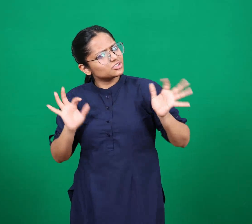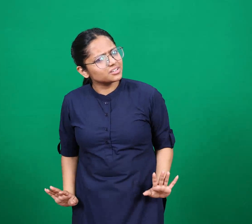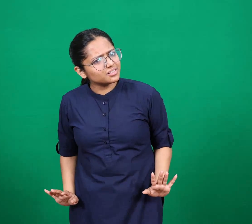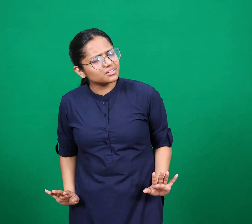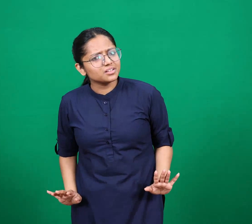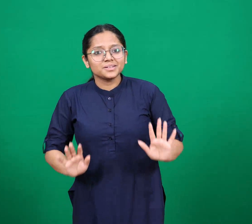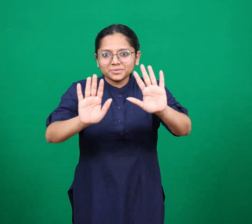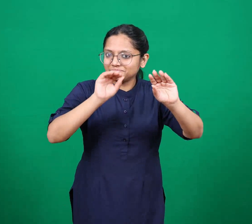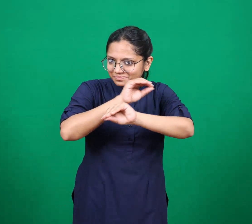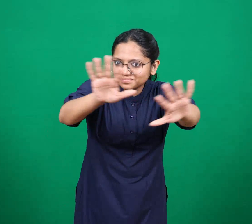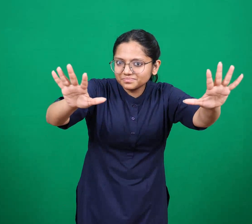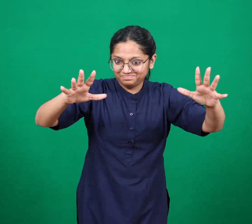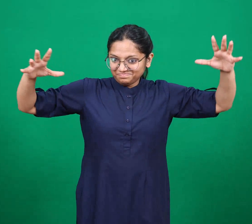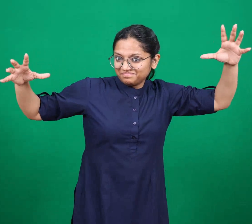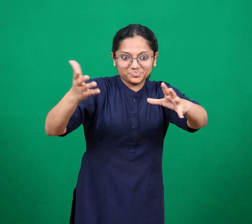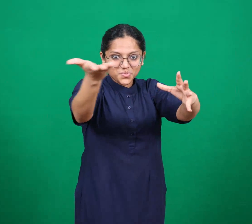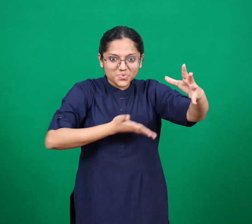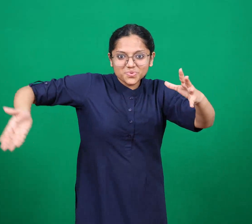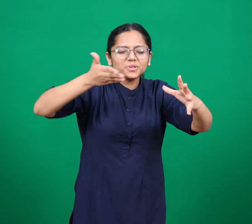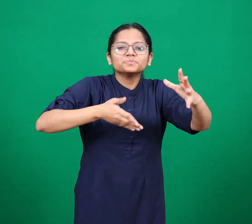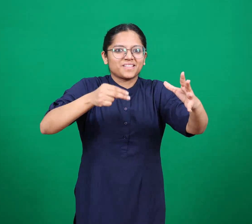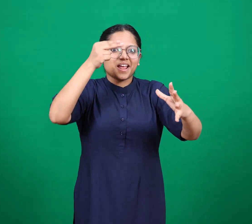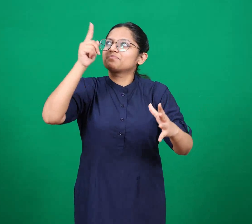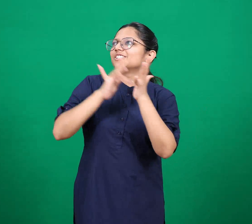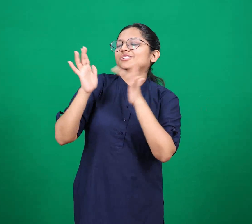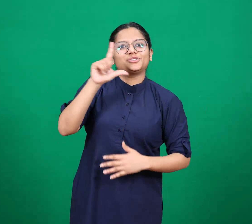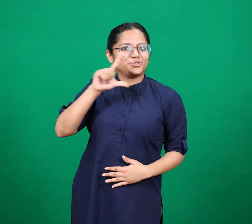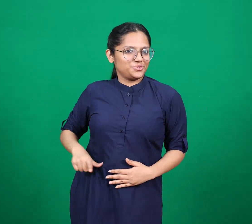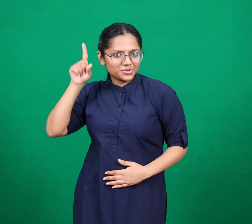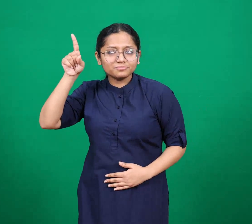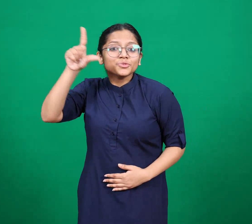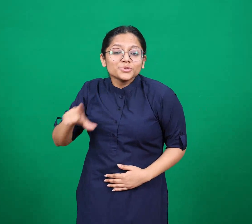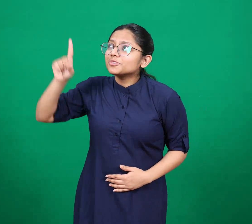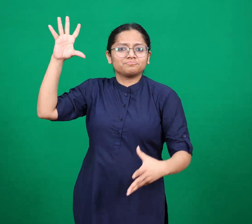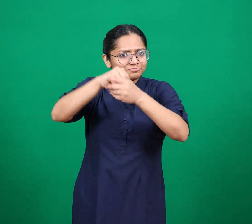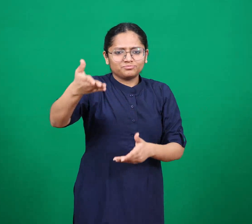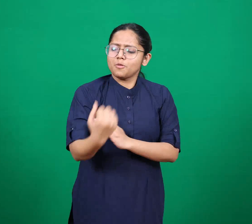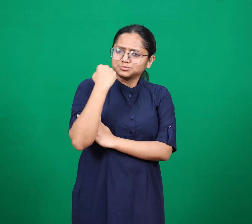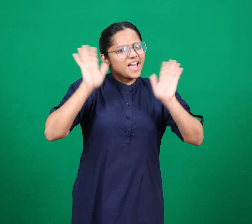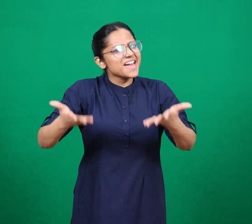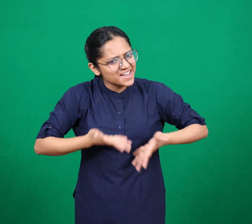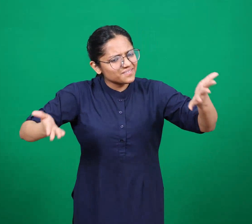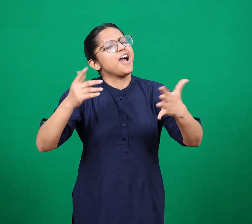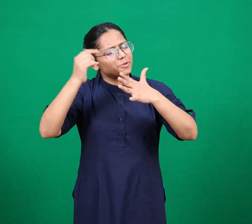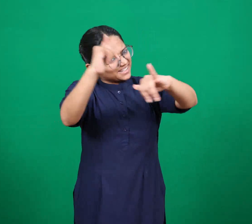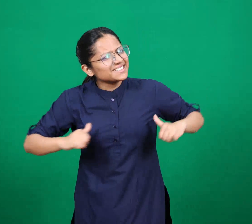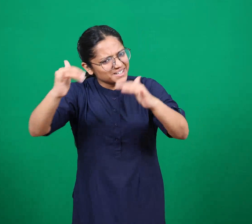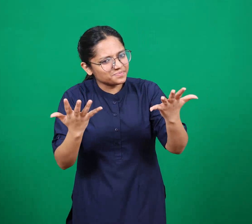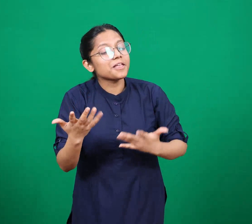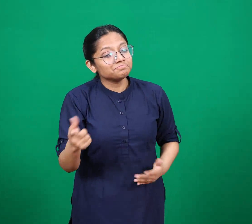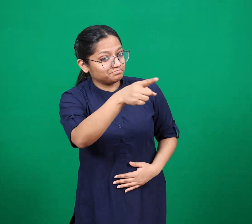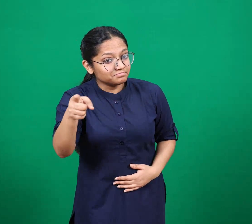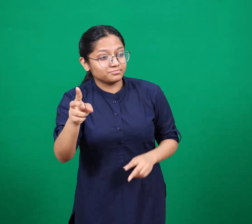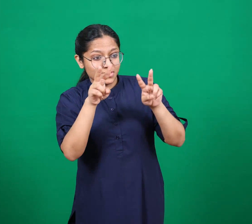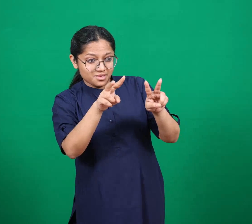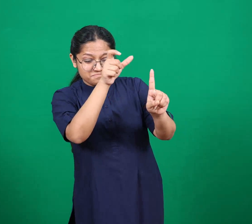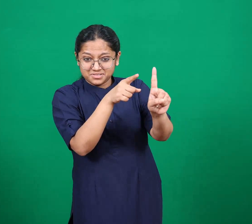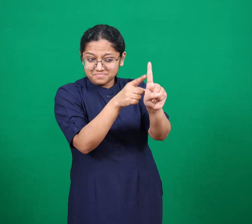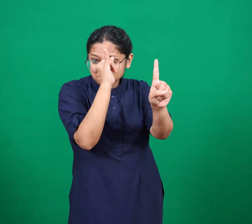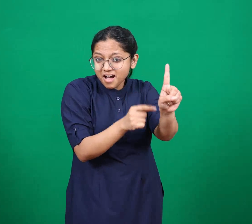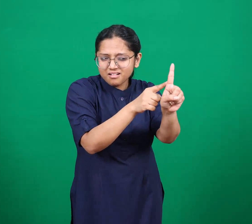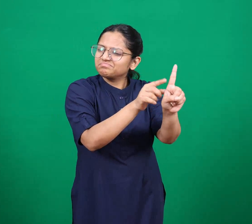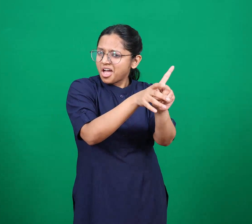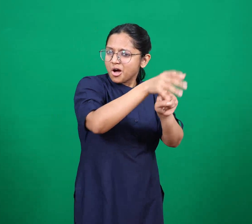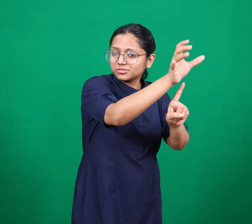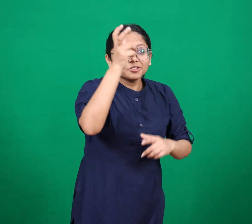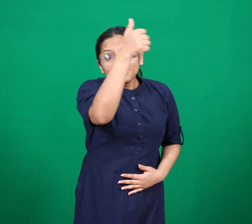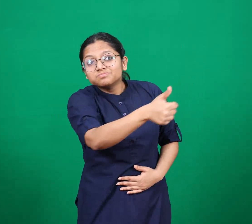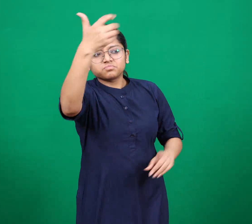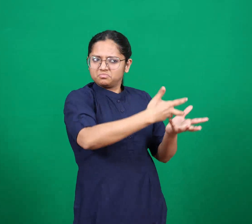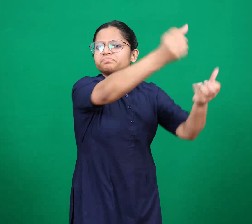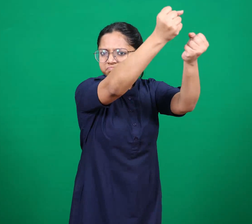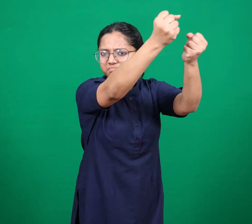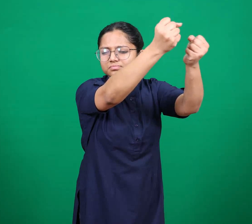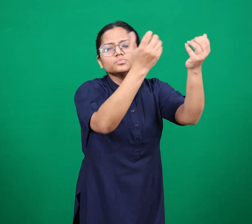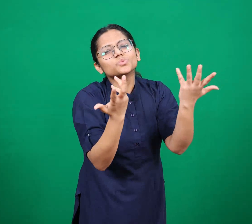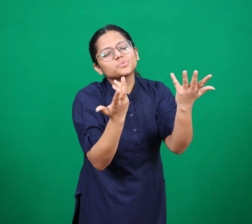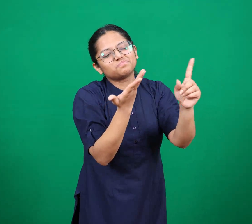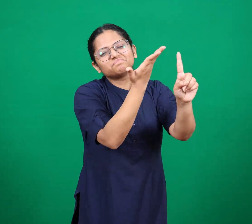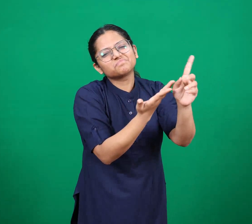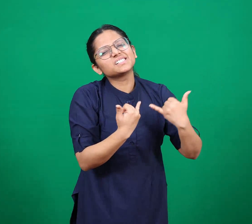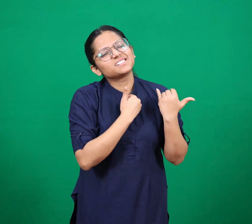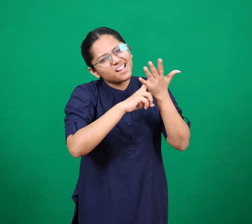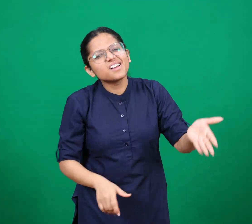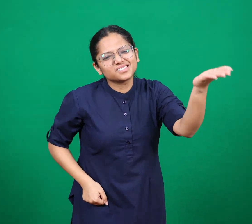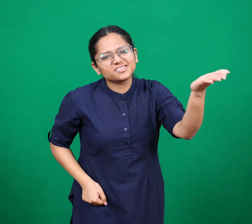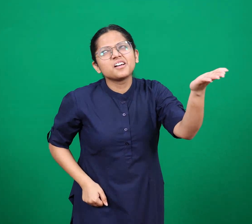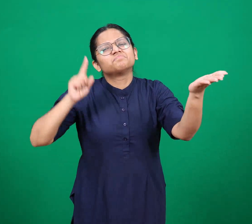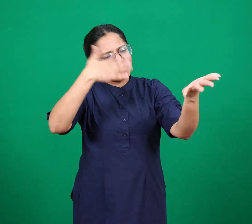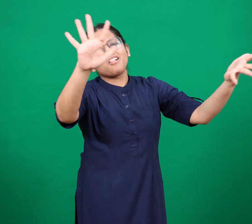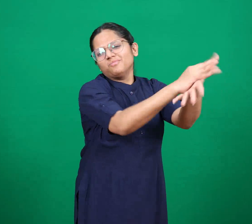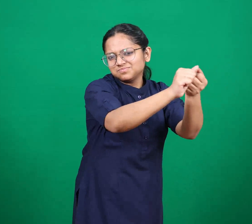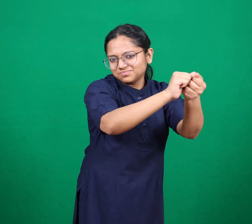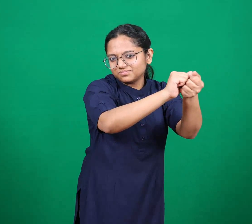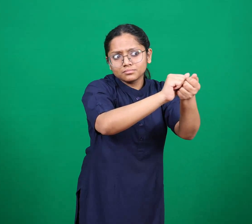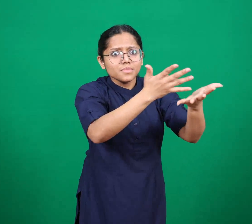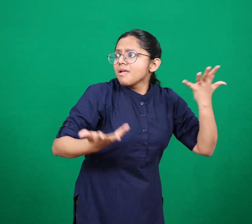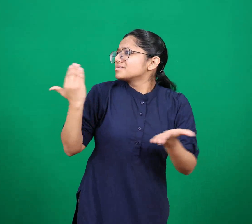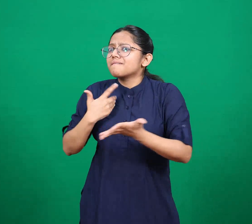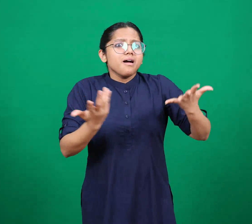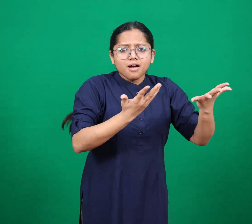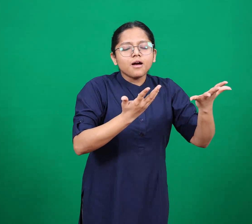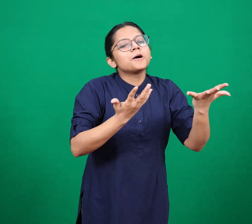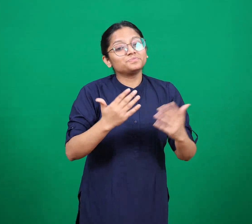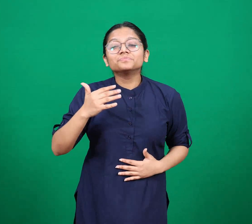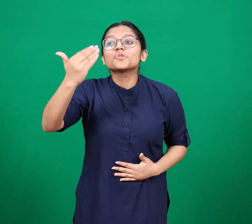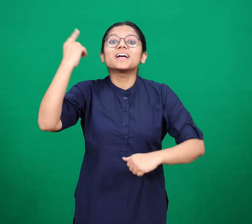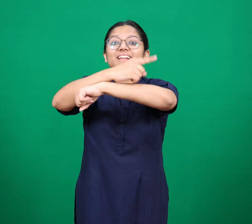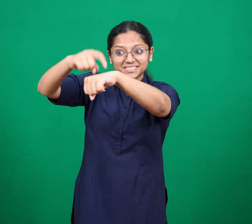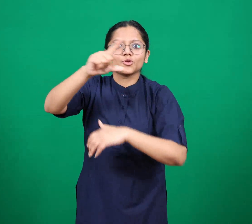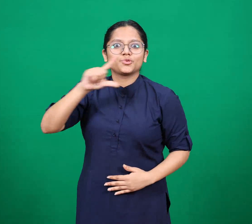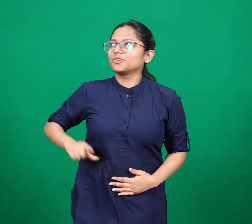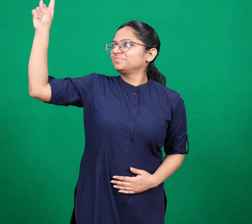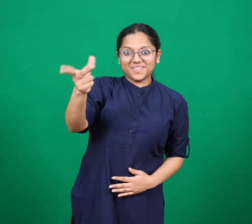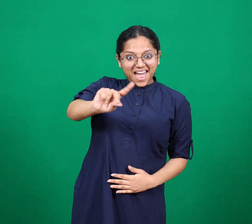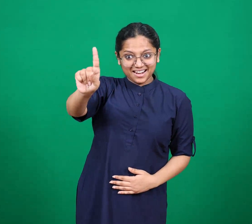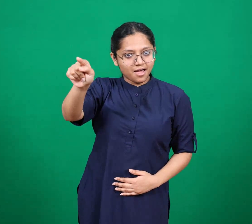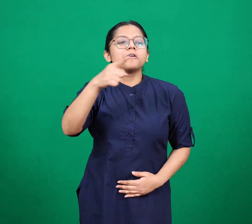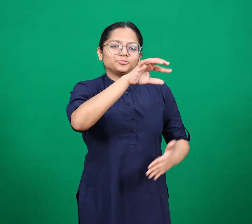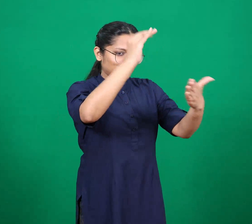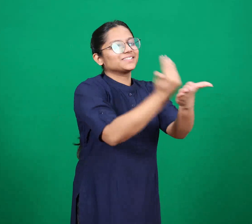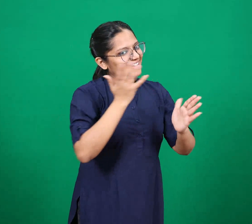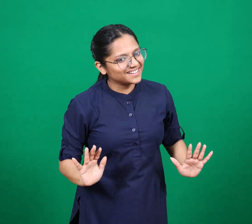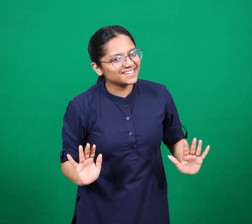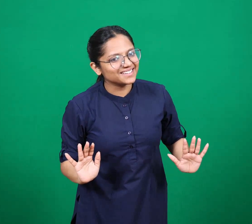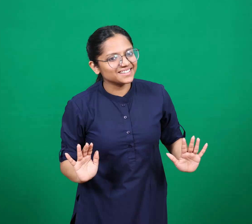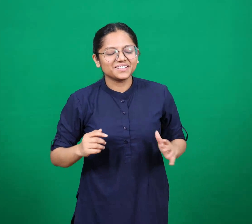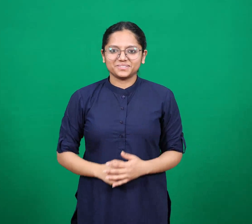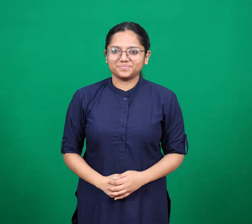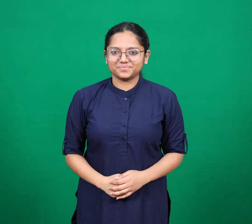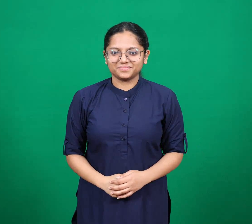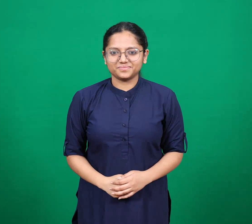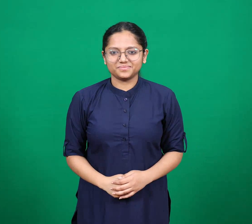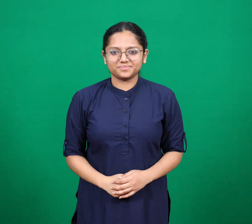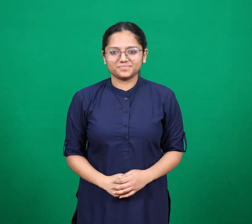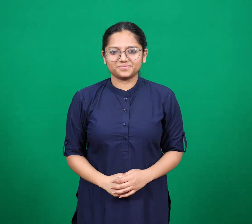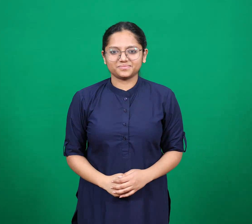When you are assembled in the name of our Lord Jesus and I am with you in spirit, along with the power of the Lord Jesus, hand this man over to Satan for the destruction of the flesh, so that his spirit may be saved on the Day of the Lord.